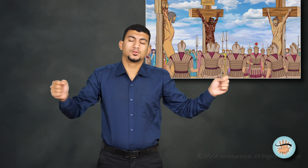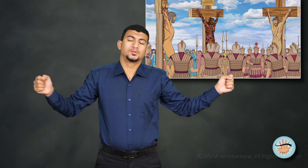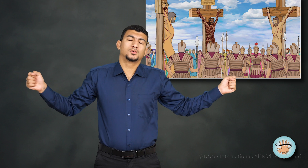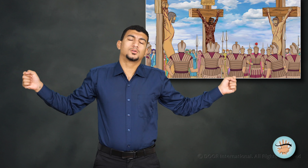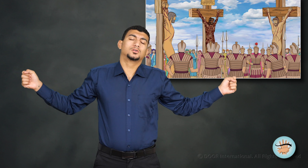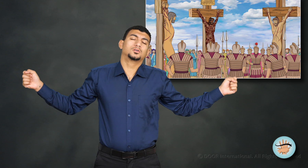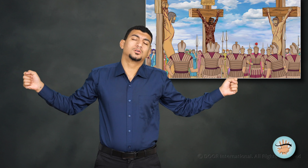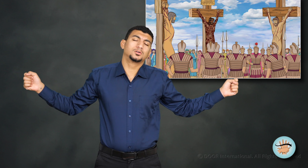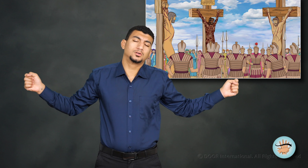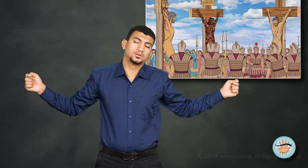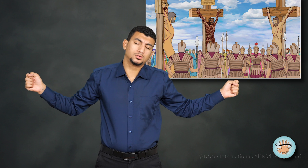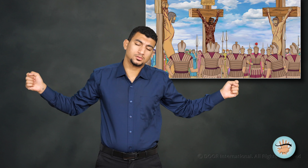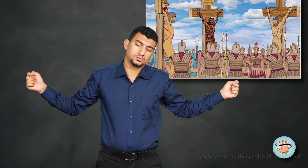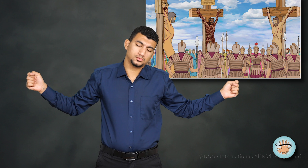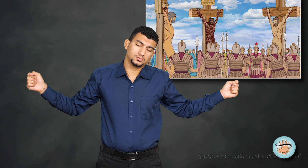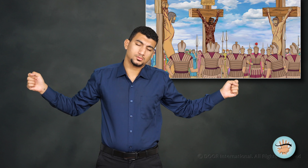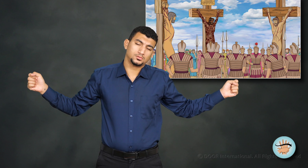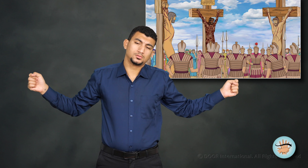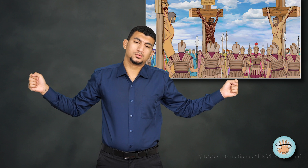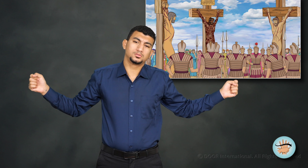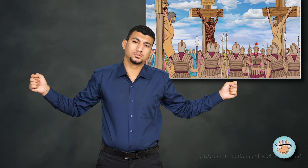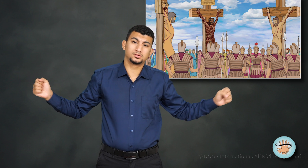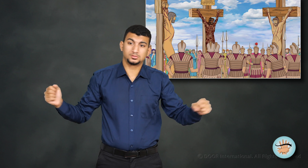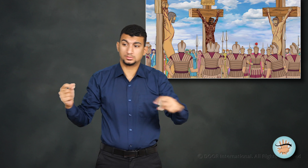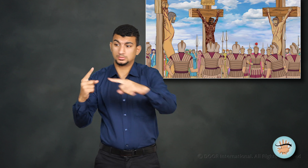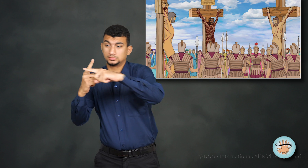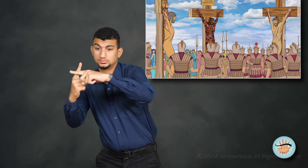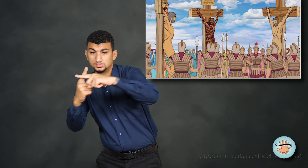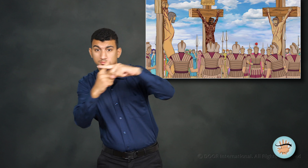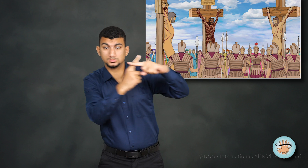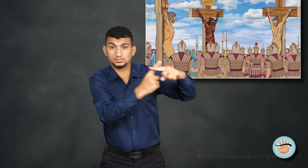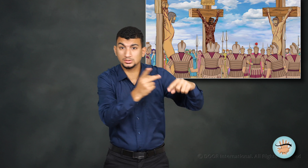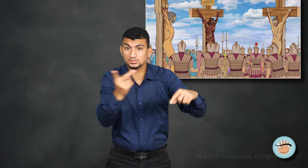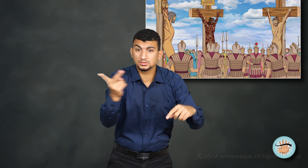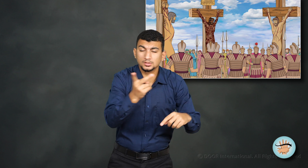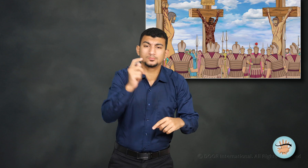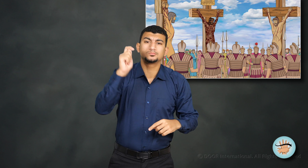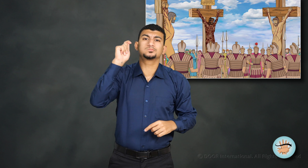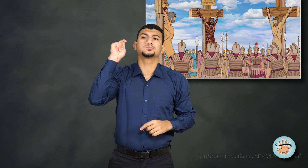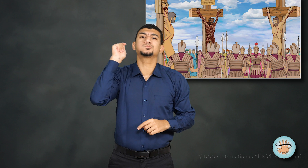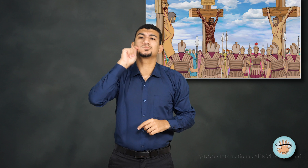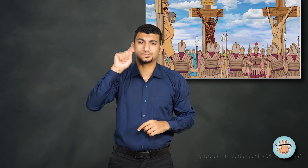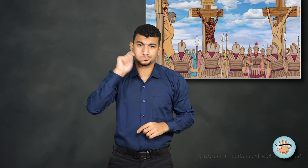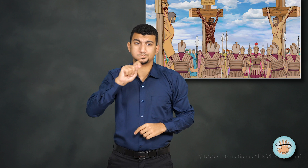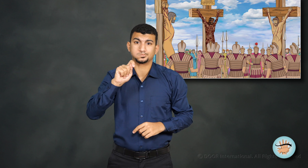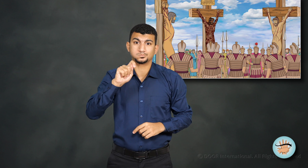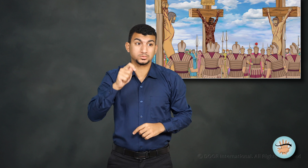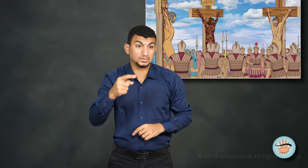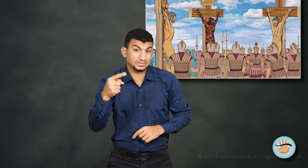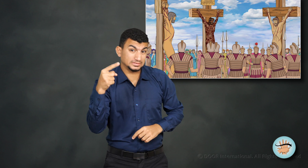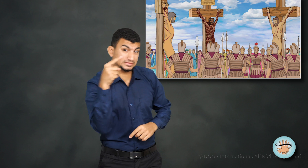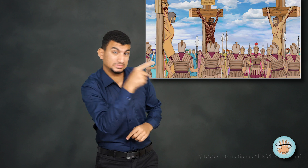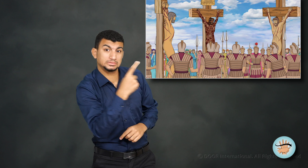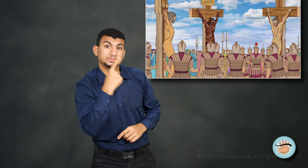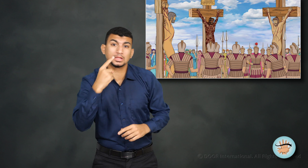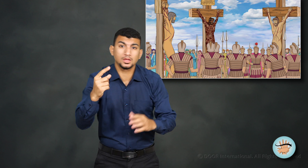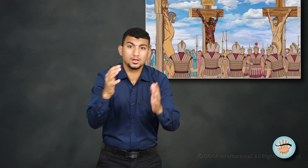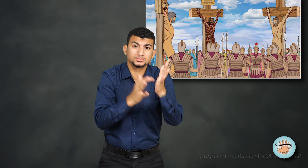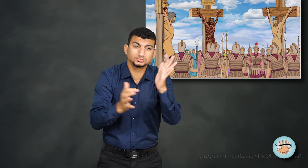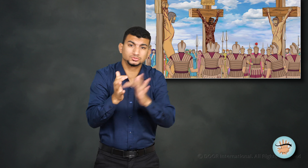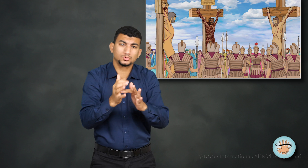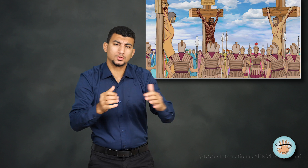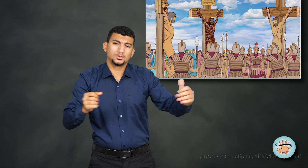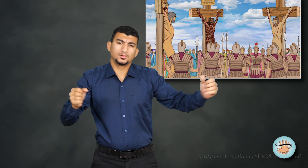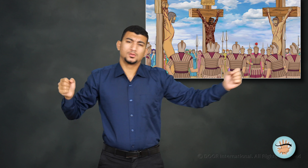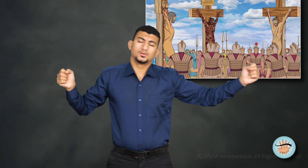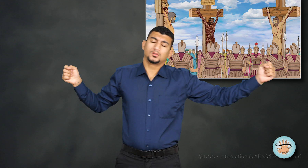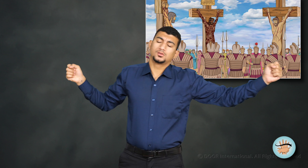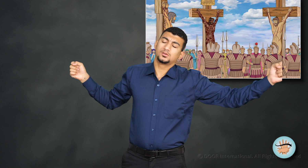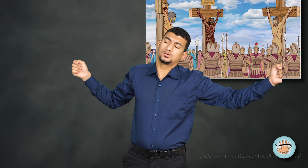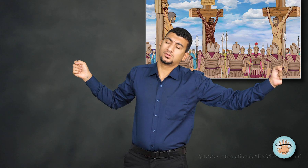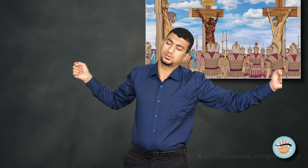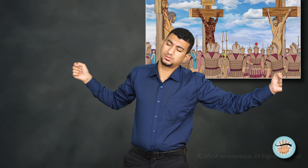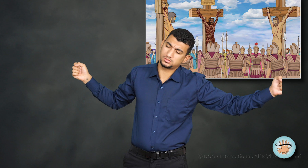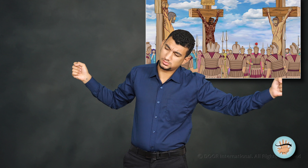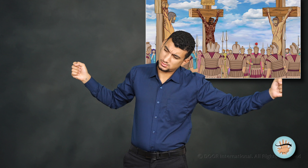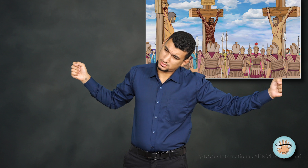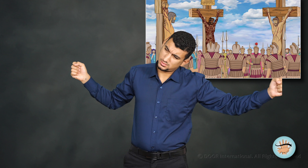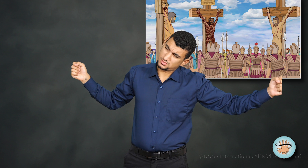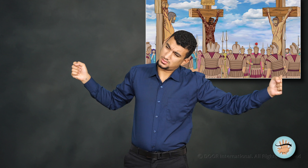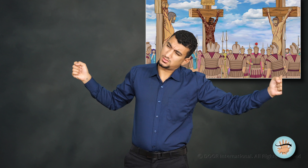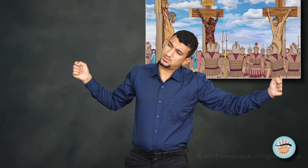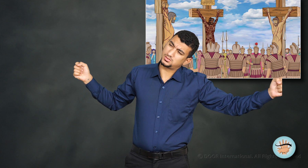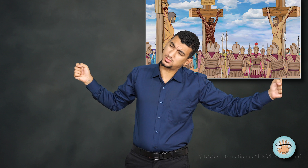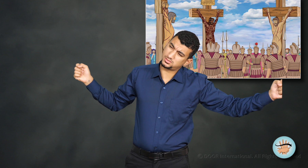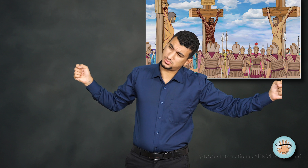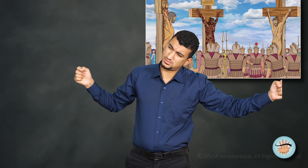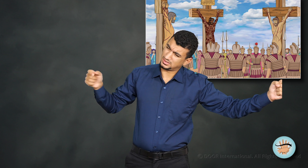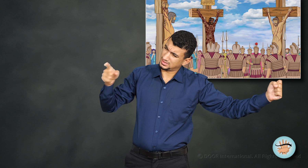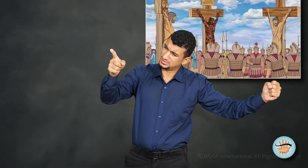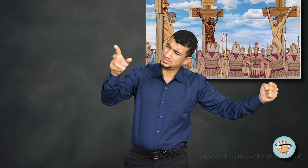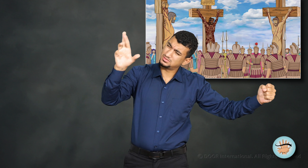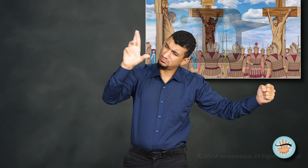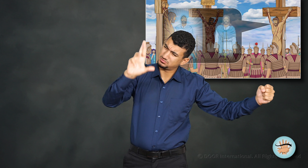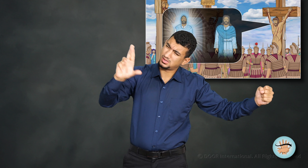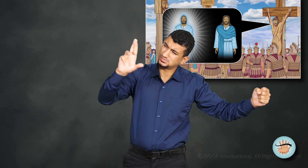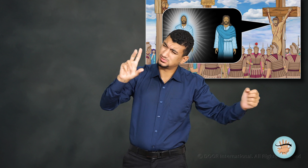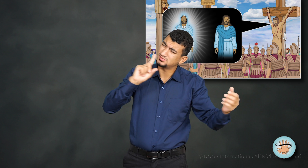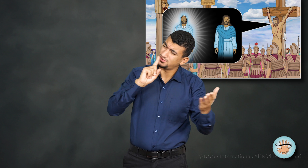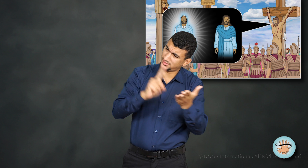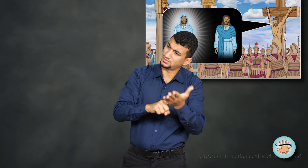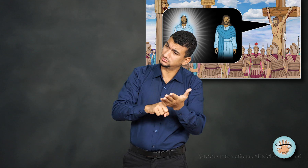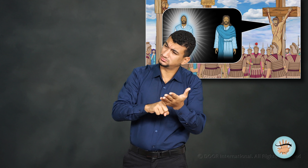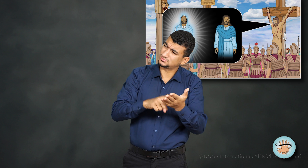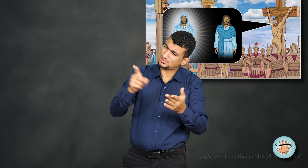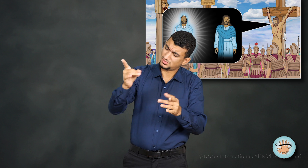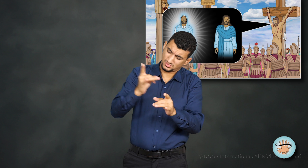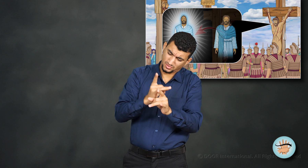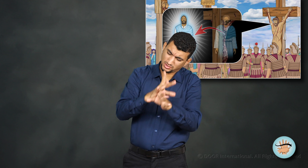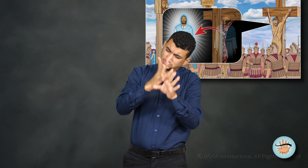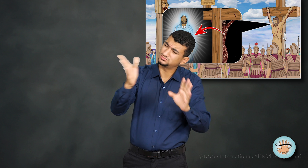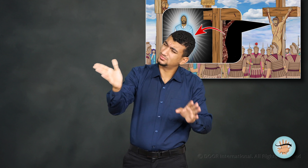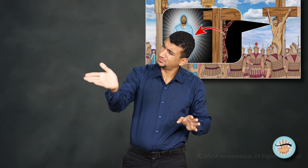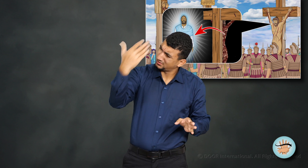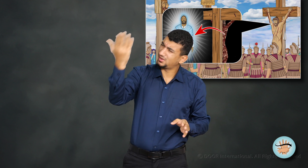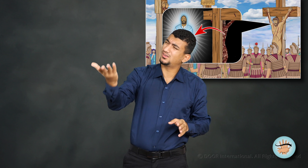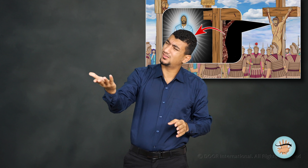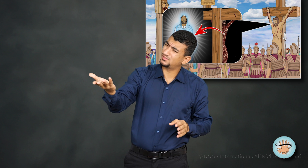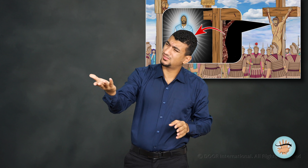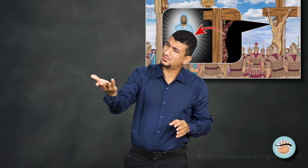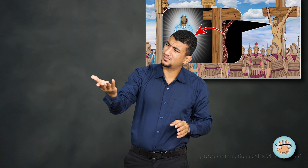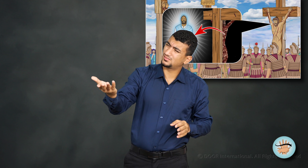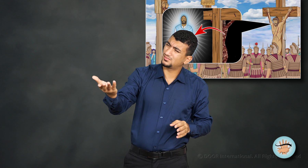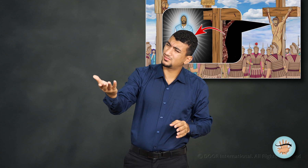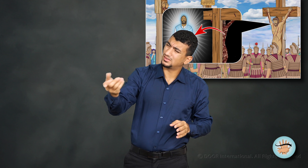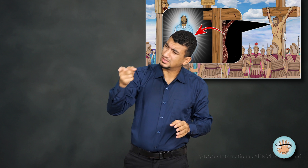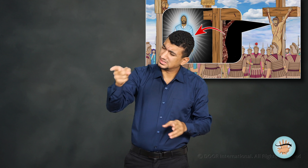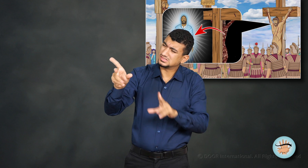“Are You not the Christ?” he said. “Save Yourself and us!”